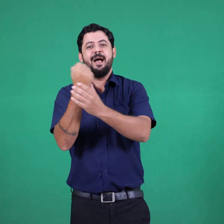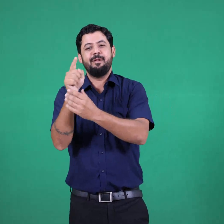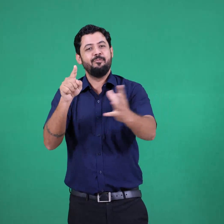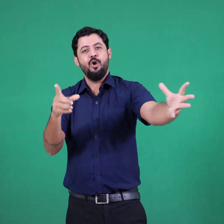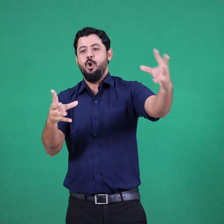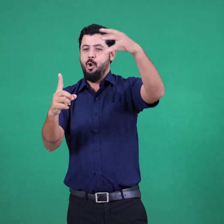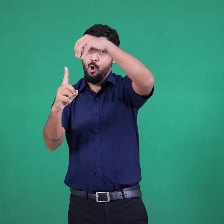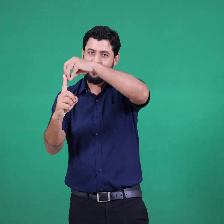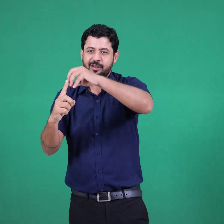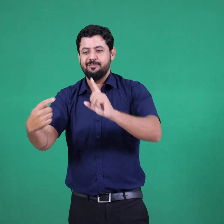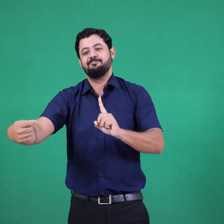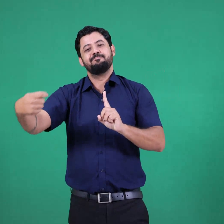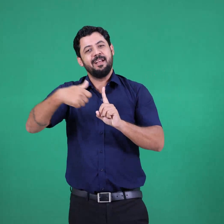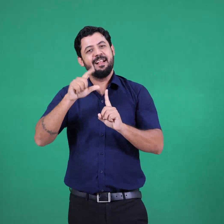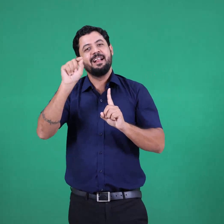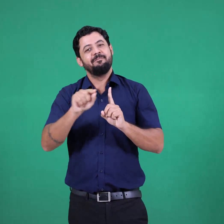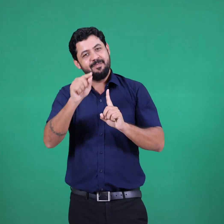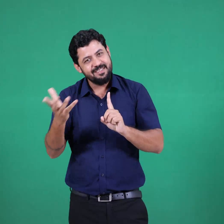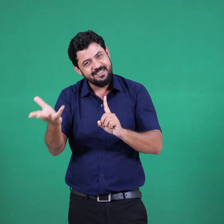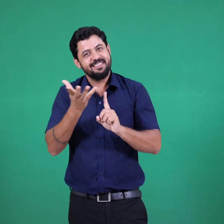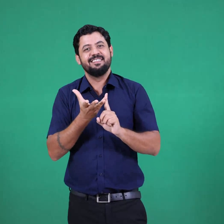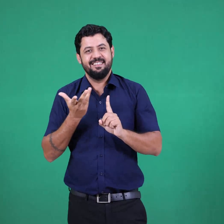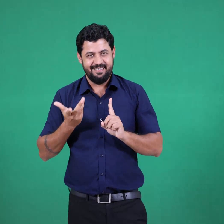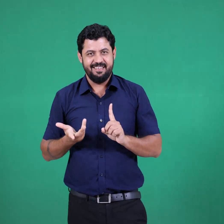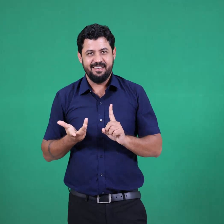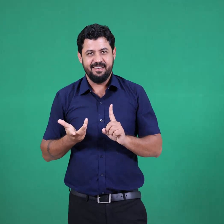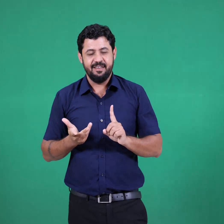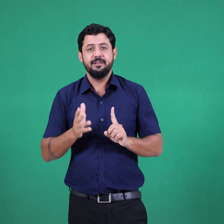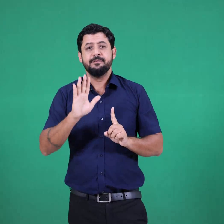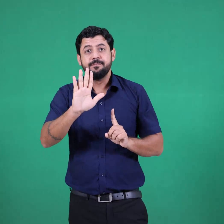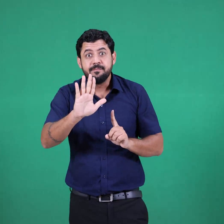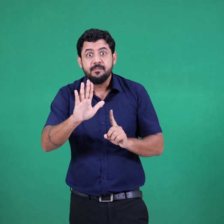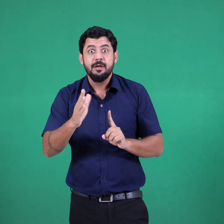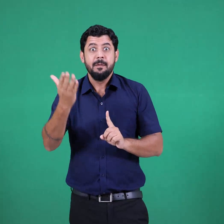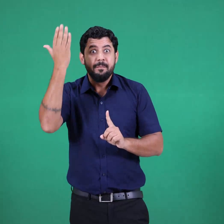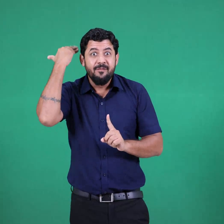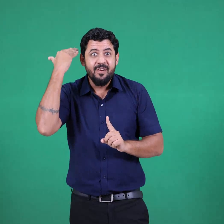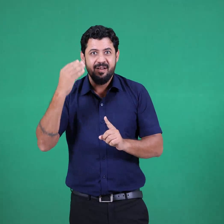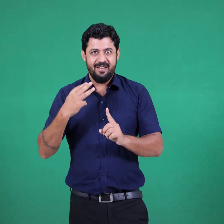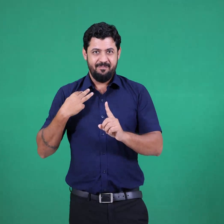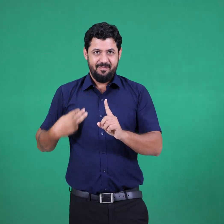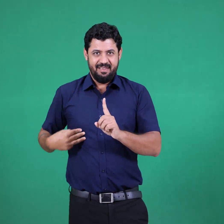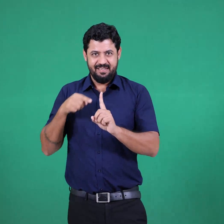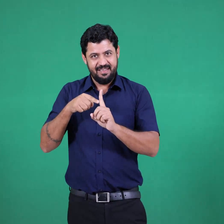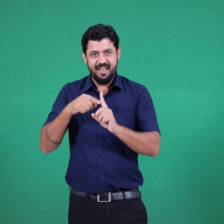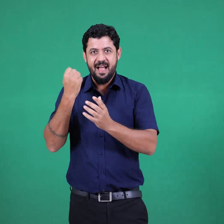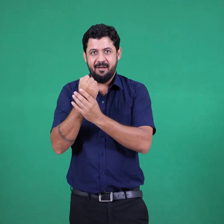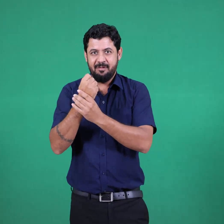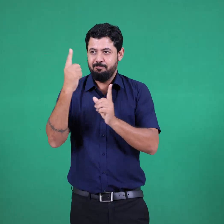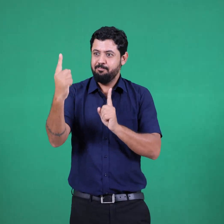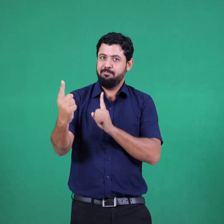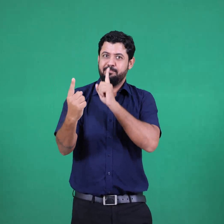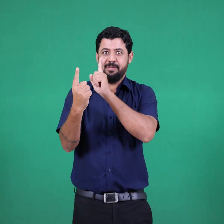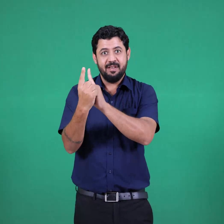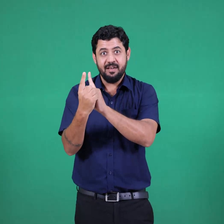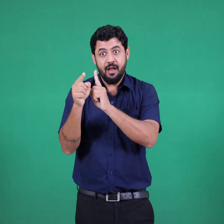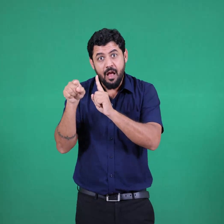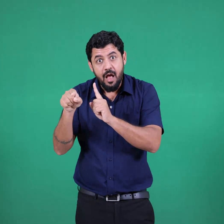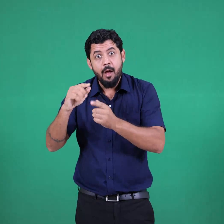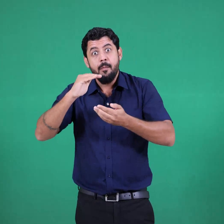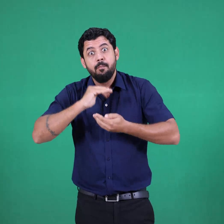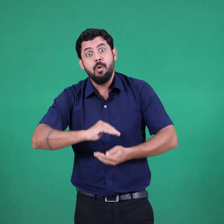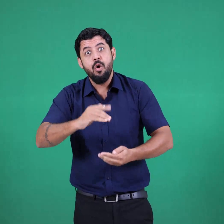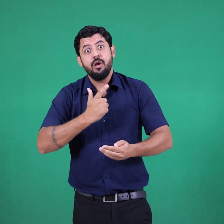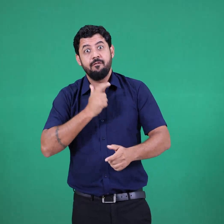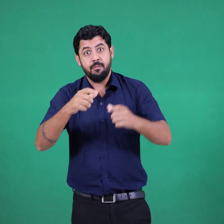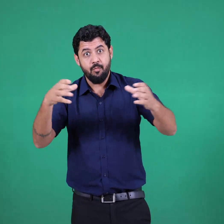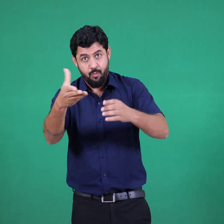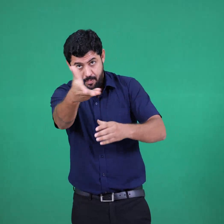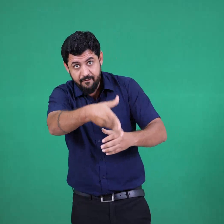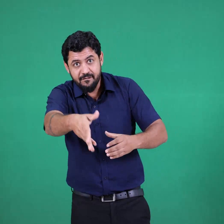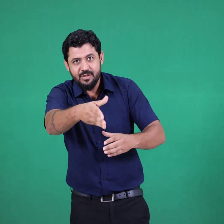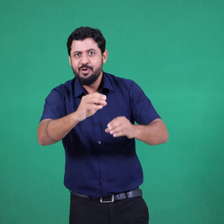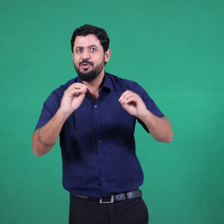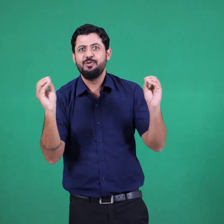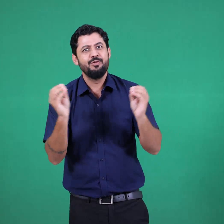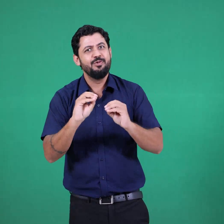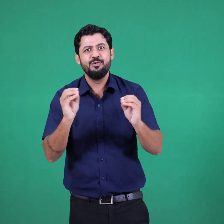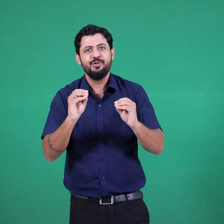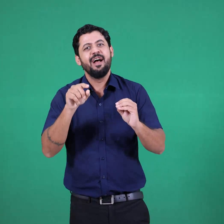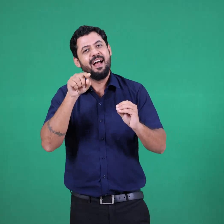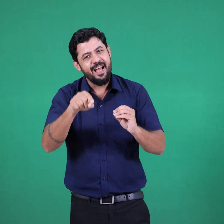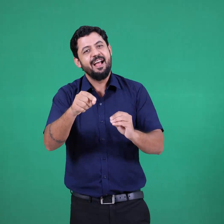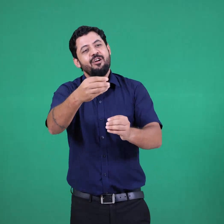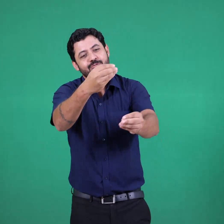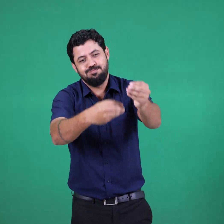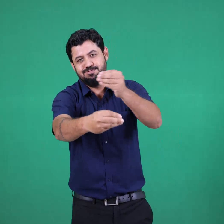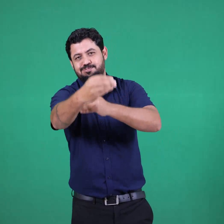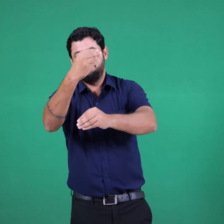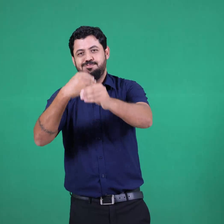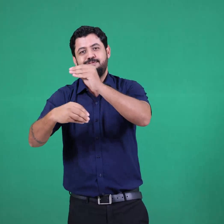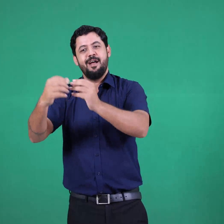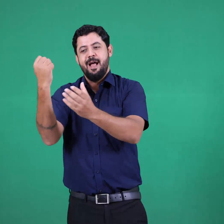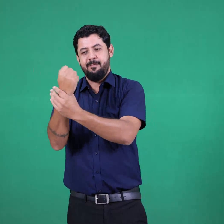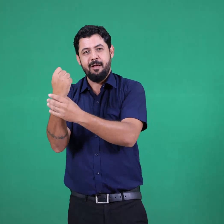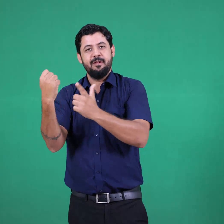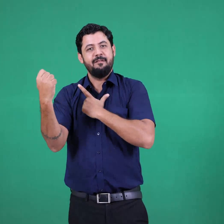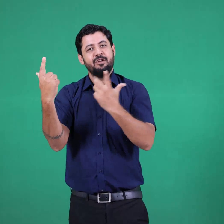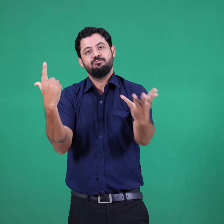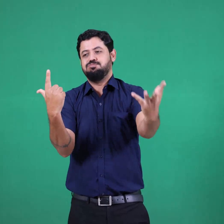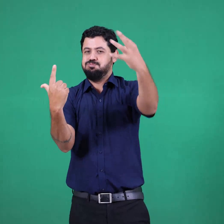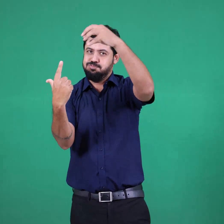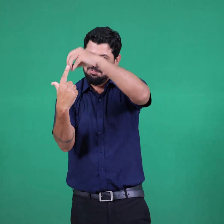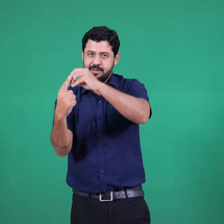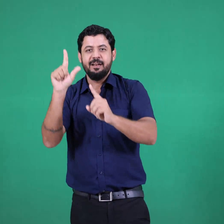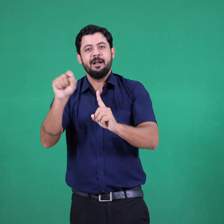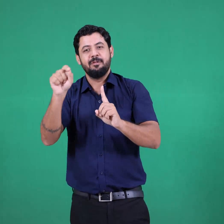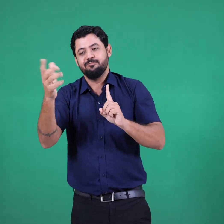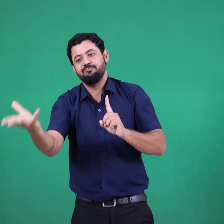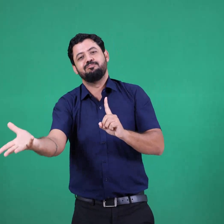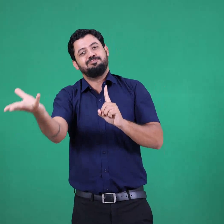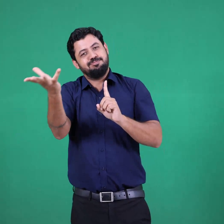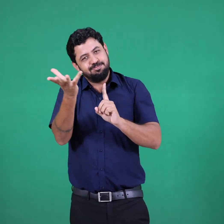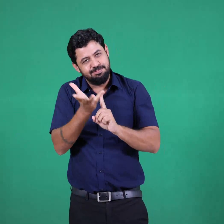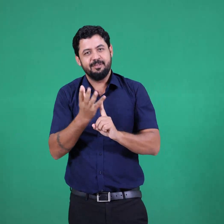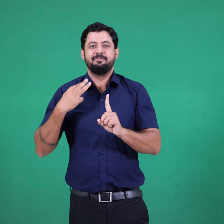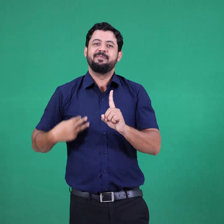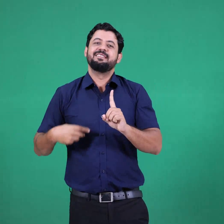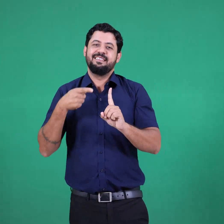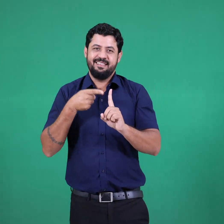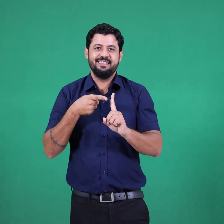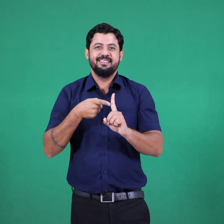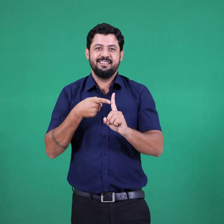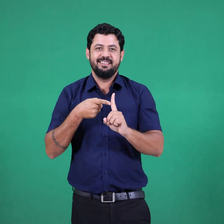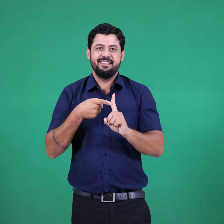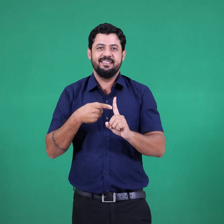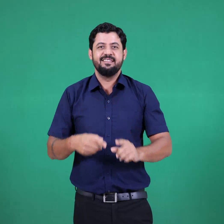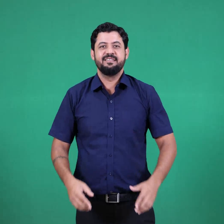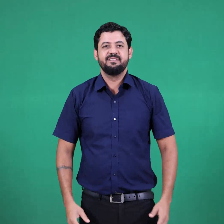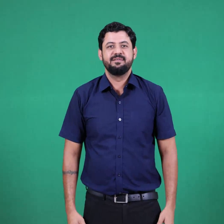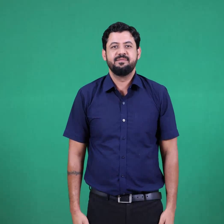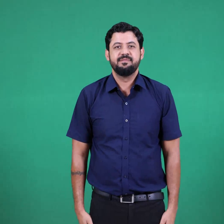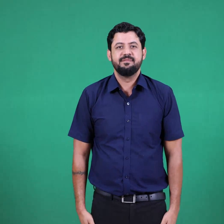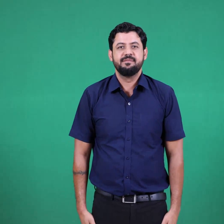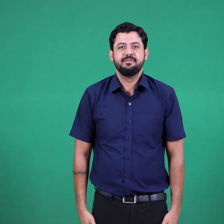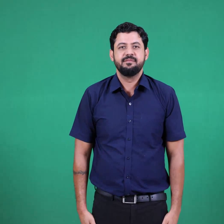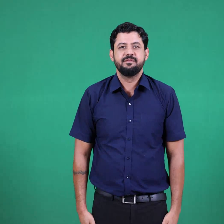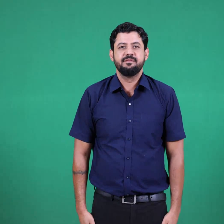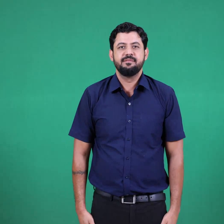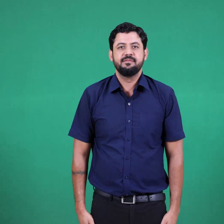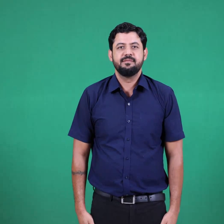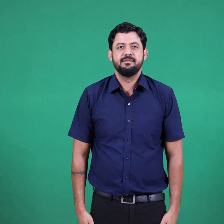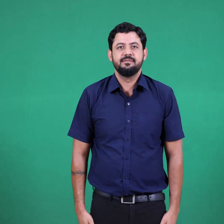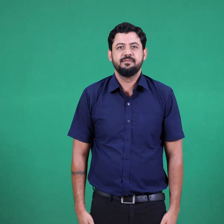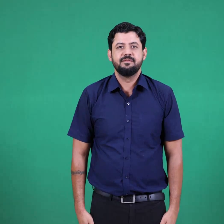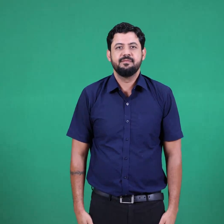For when Melchizedek met Abraham, Levi was still in the loin of his ancestor.